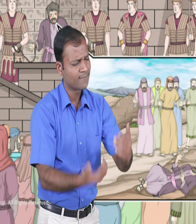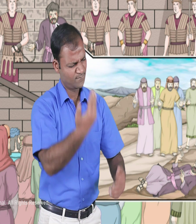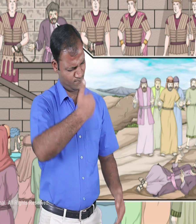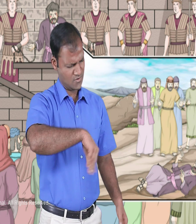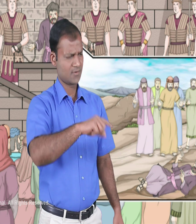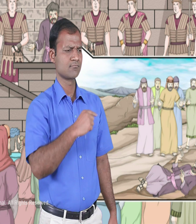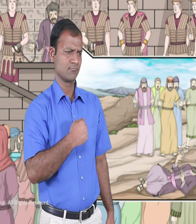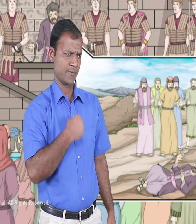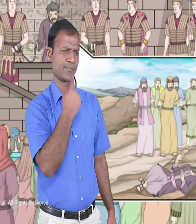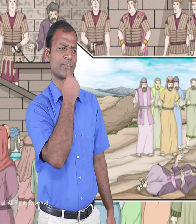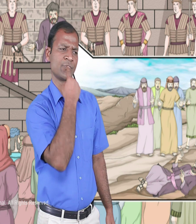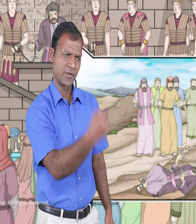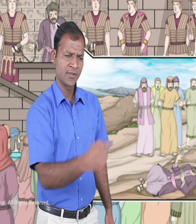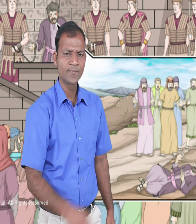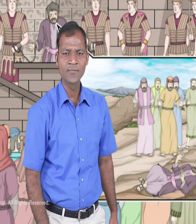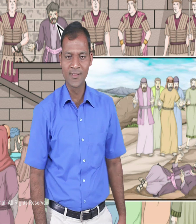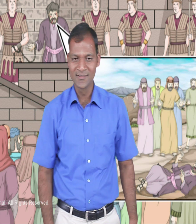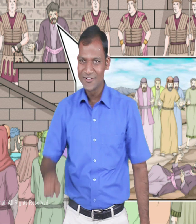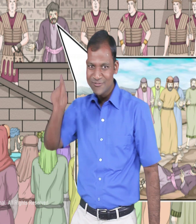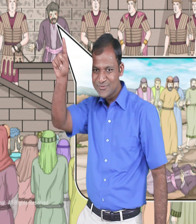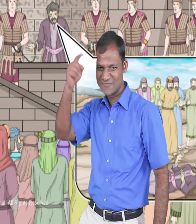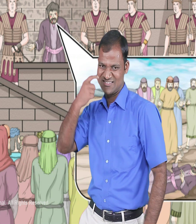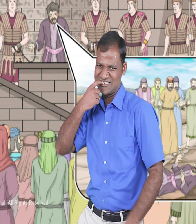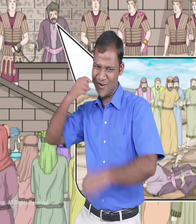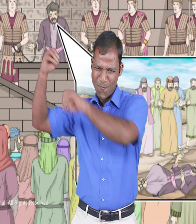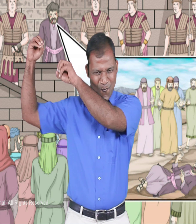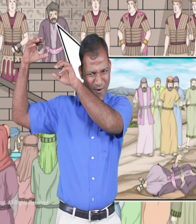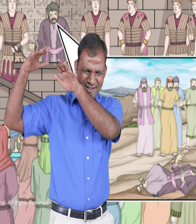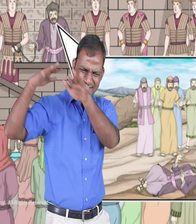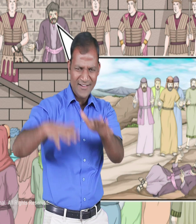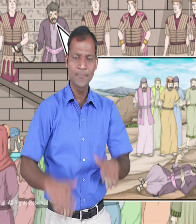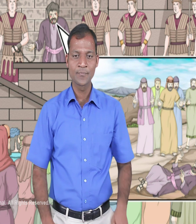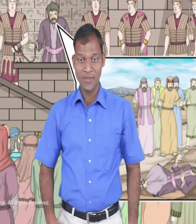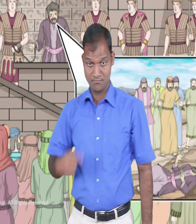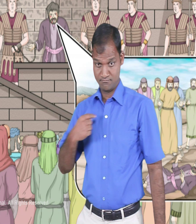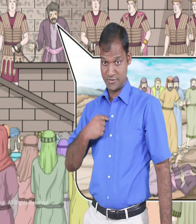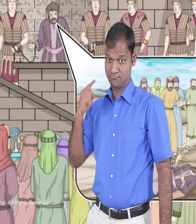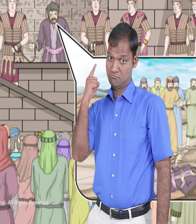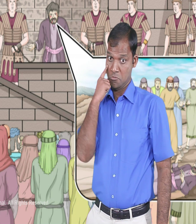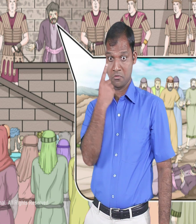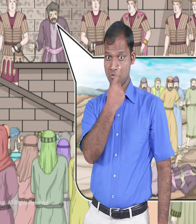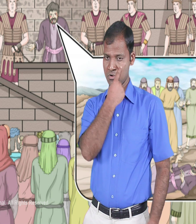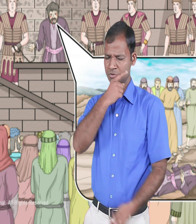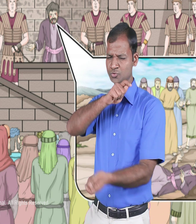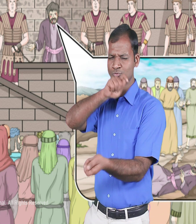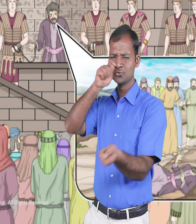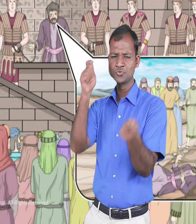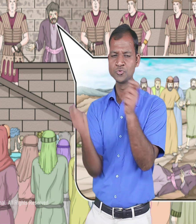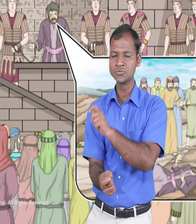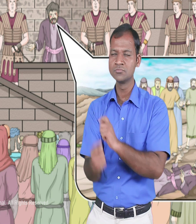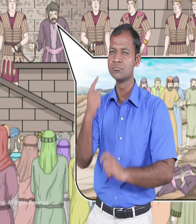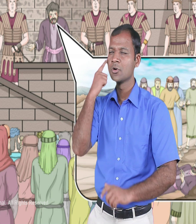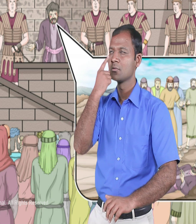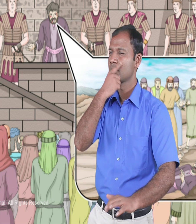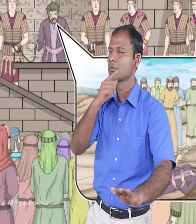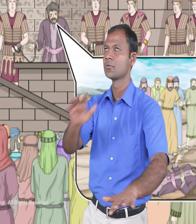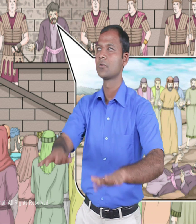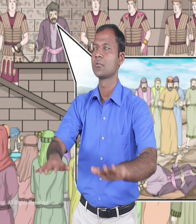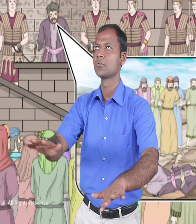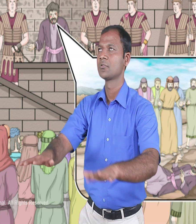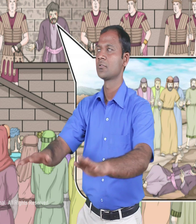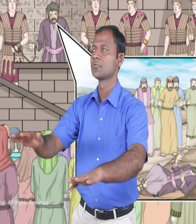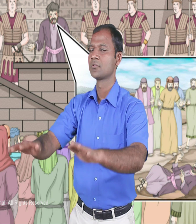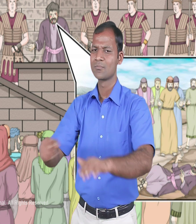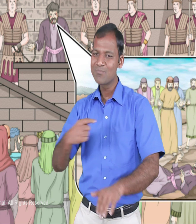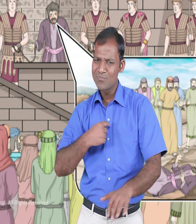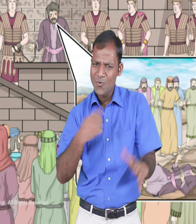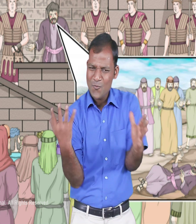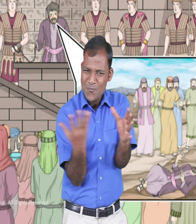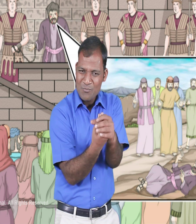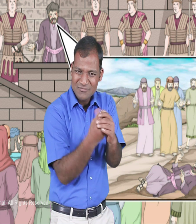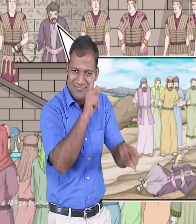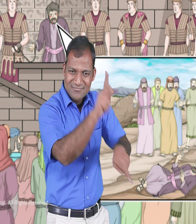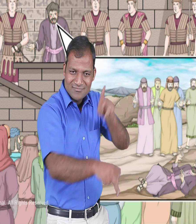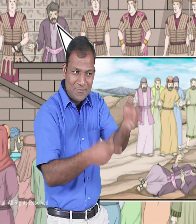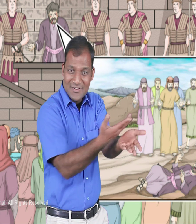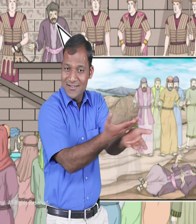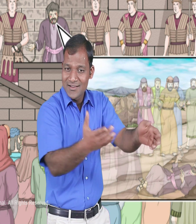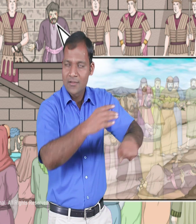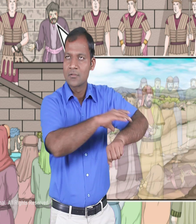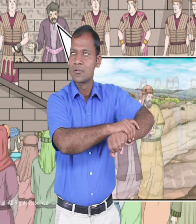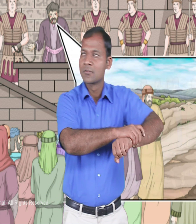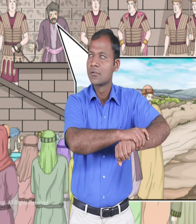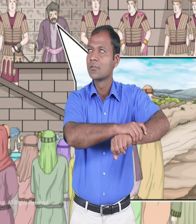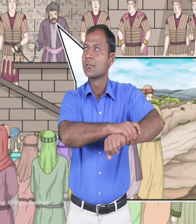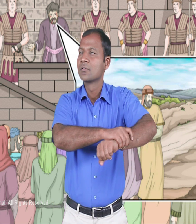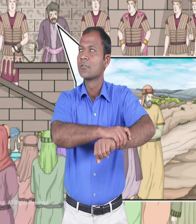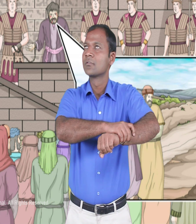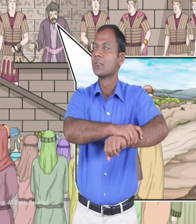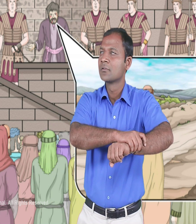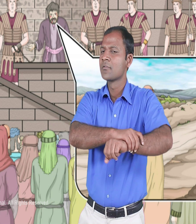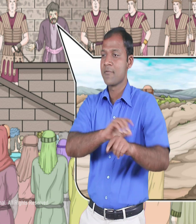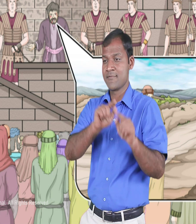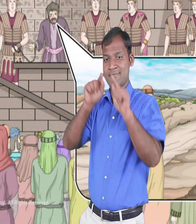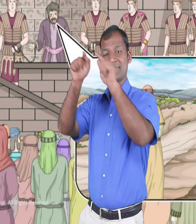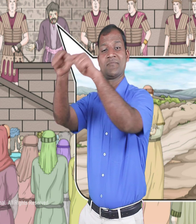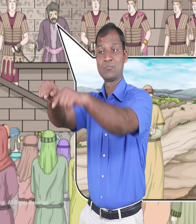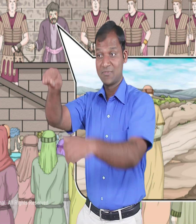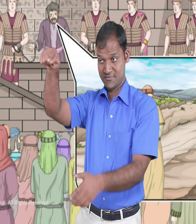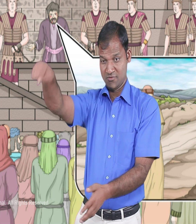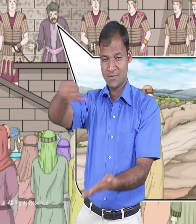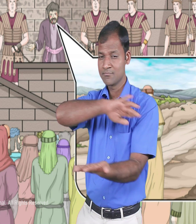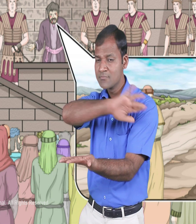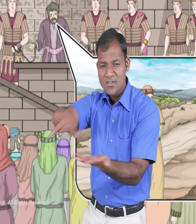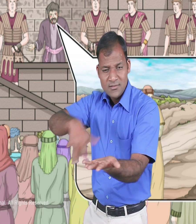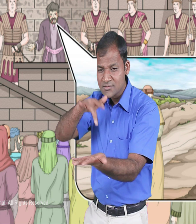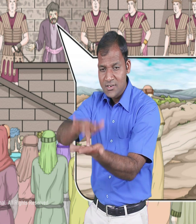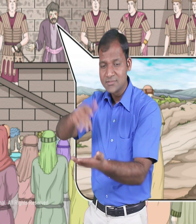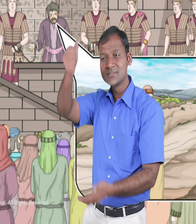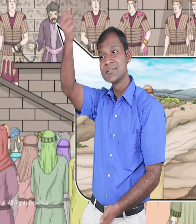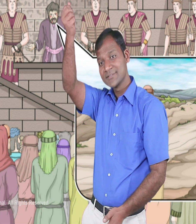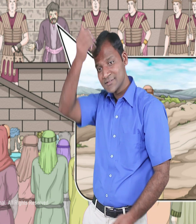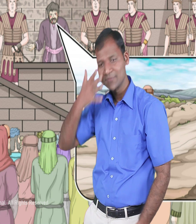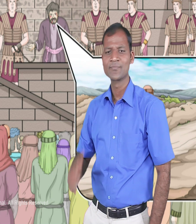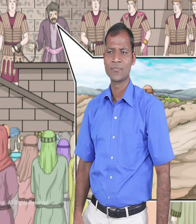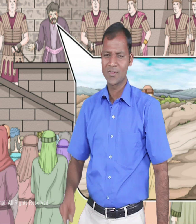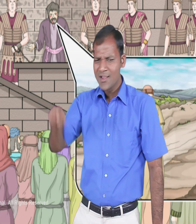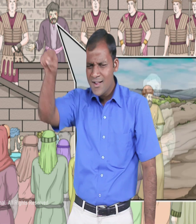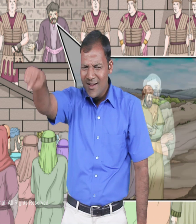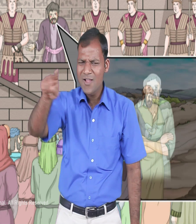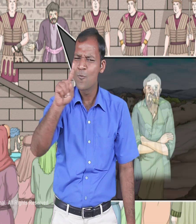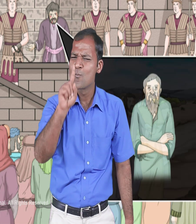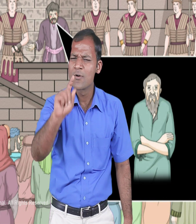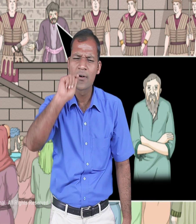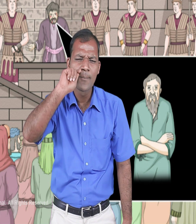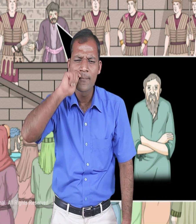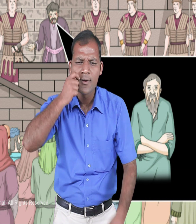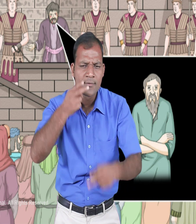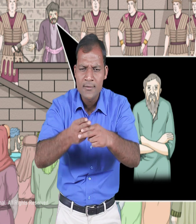Because the brilliance of the light had blinded me, my companions led me by the hand into Damascus.